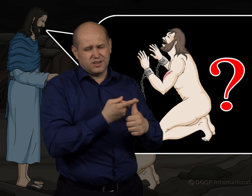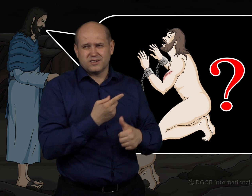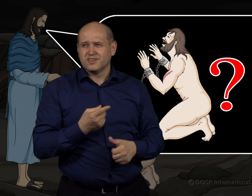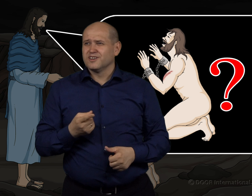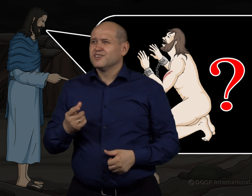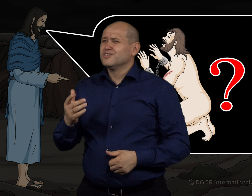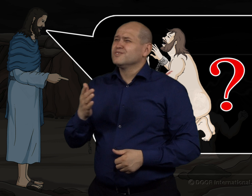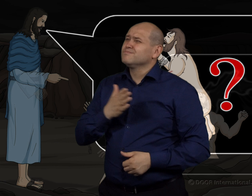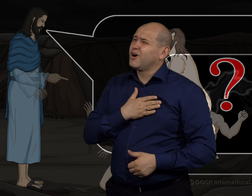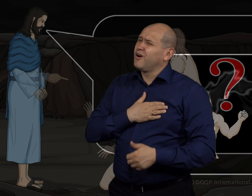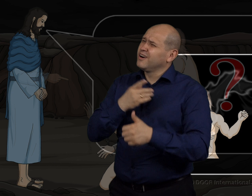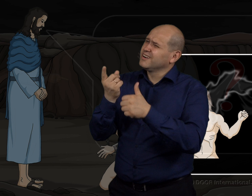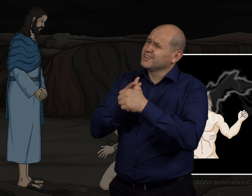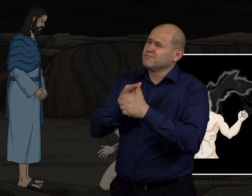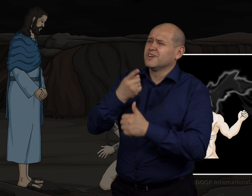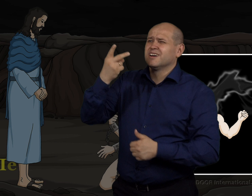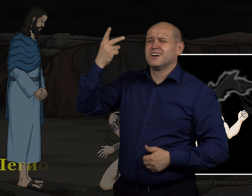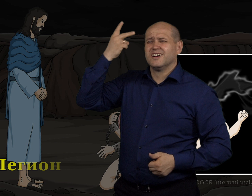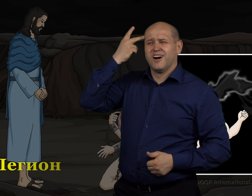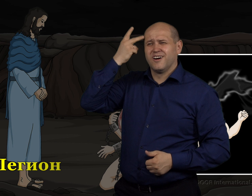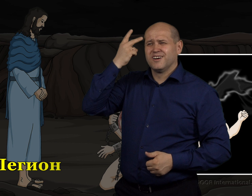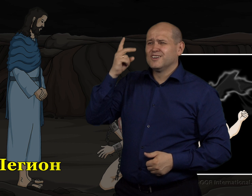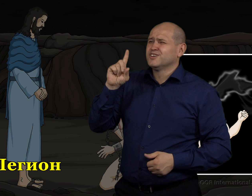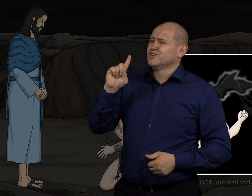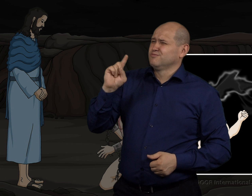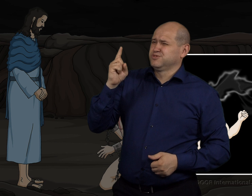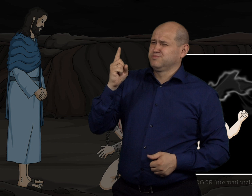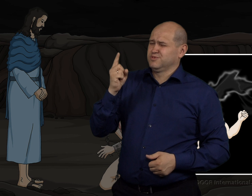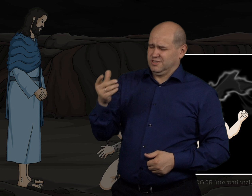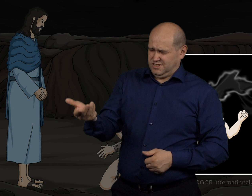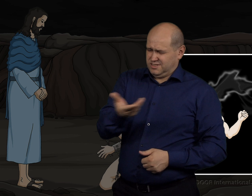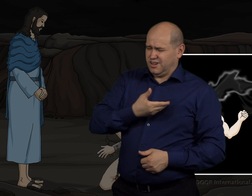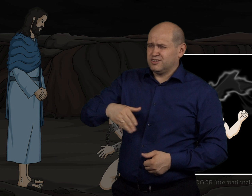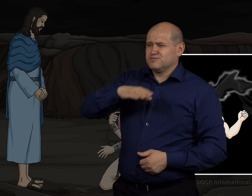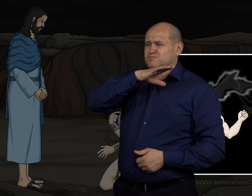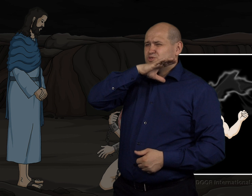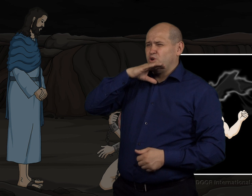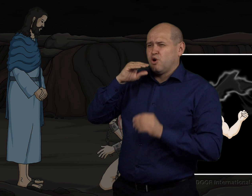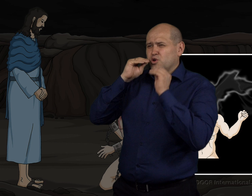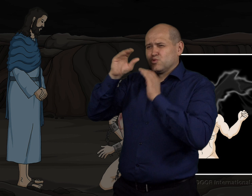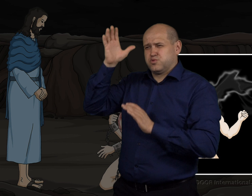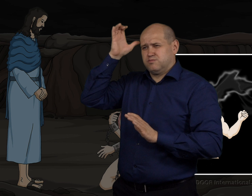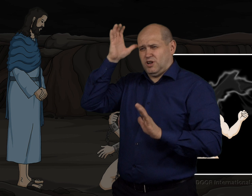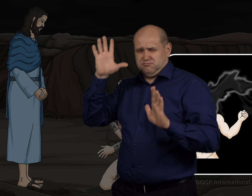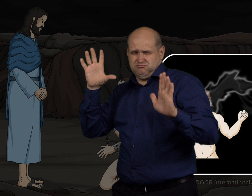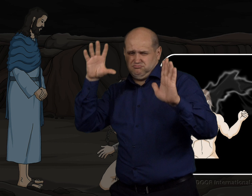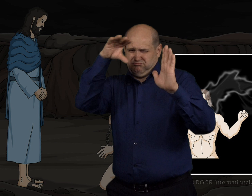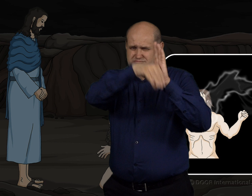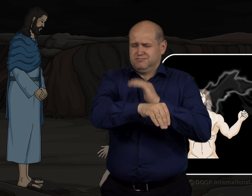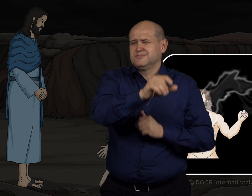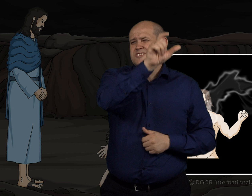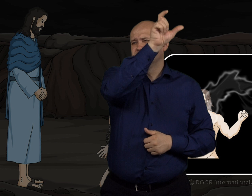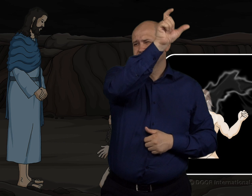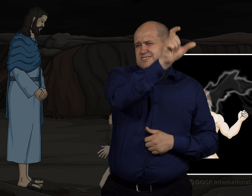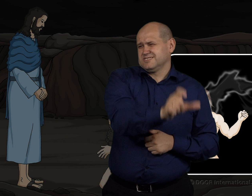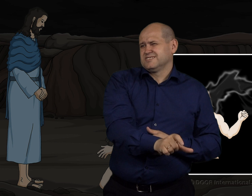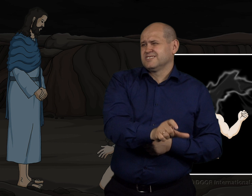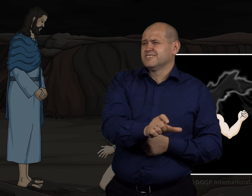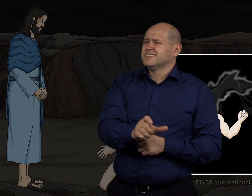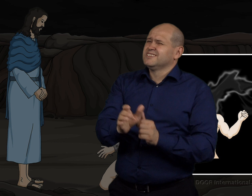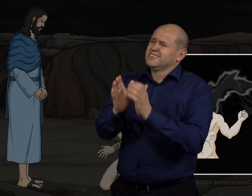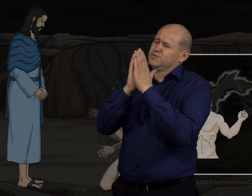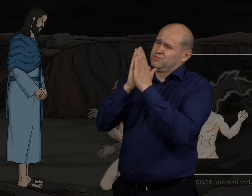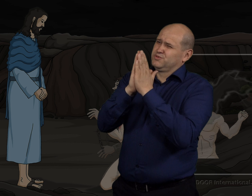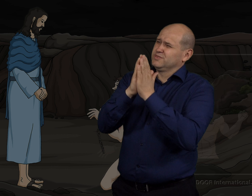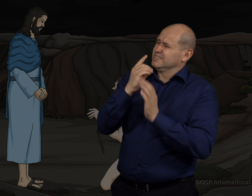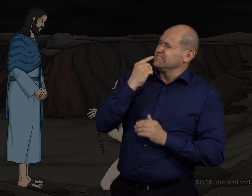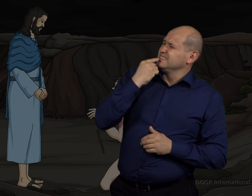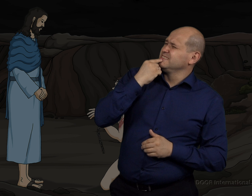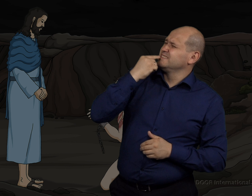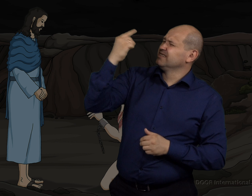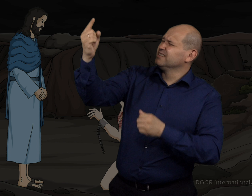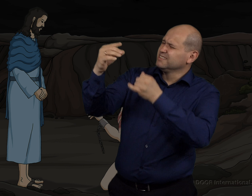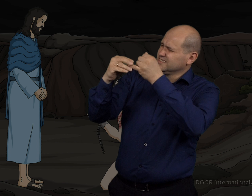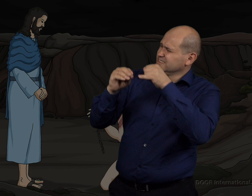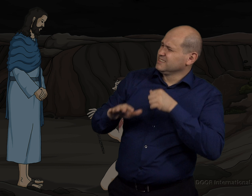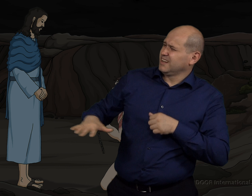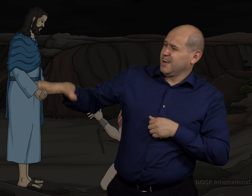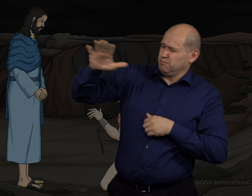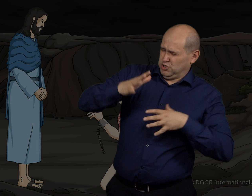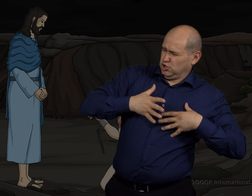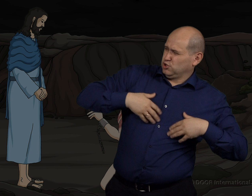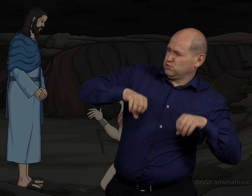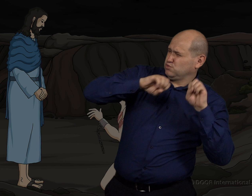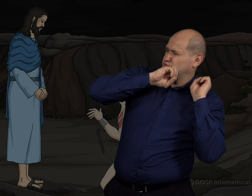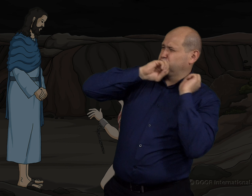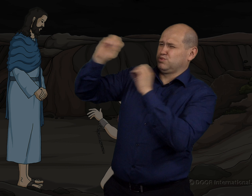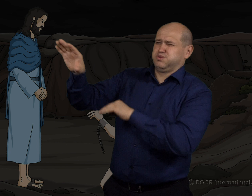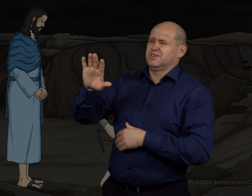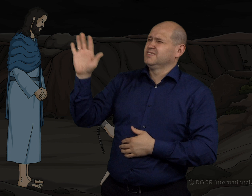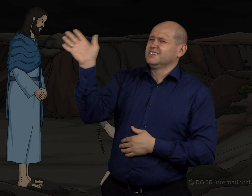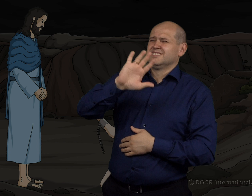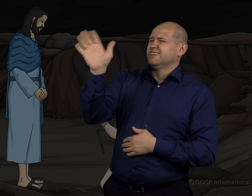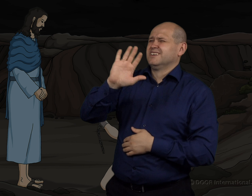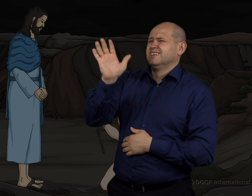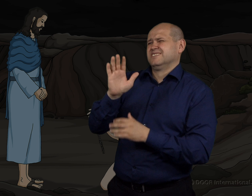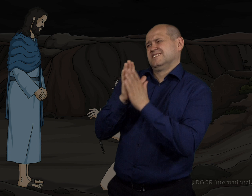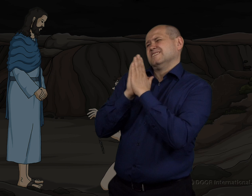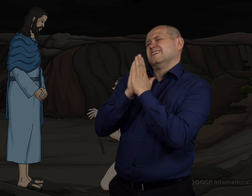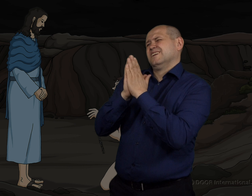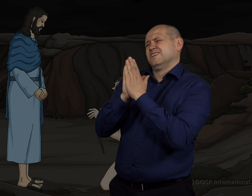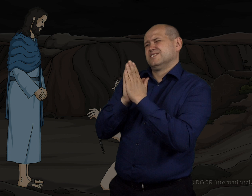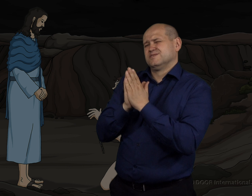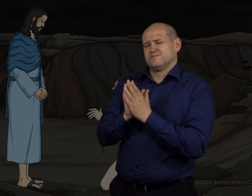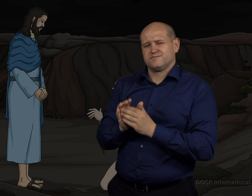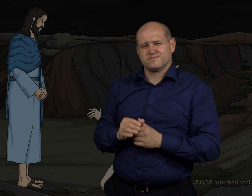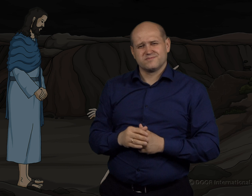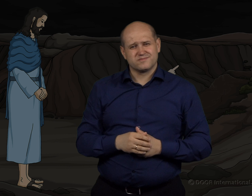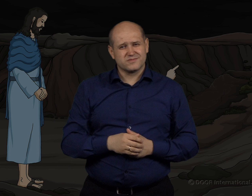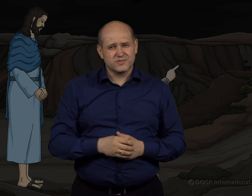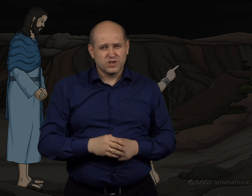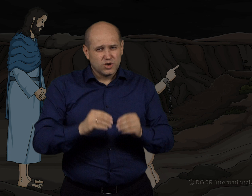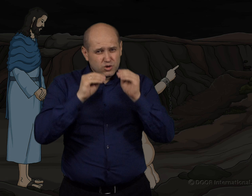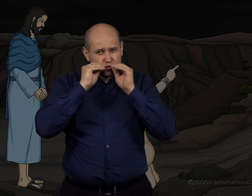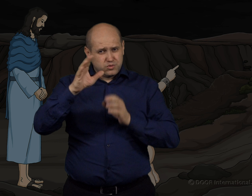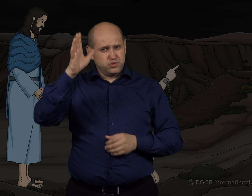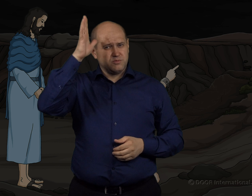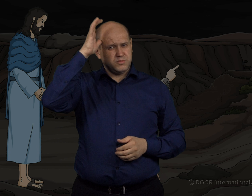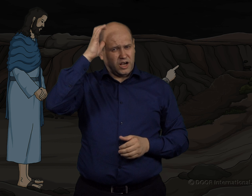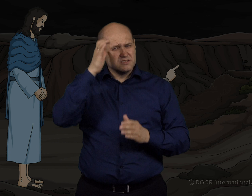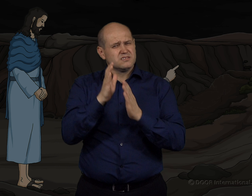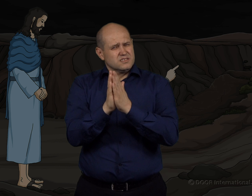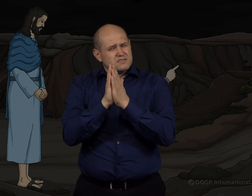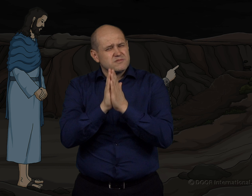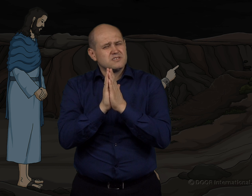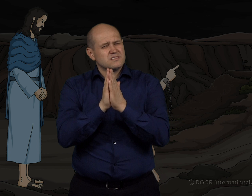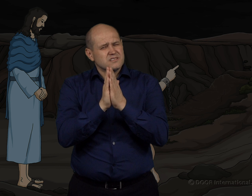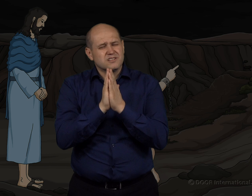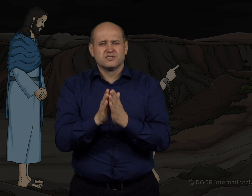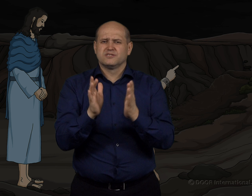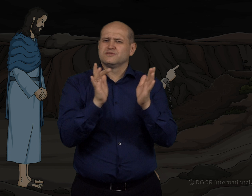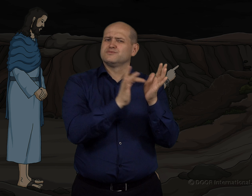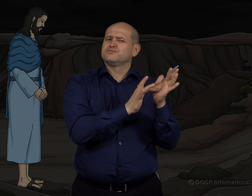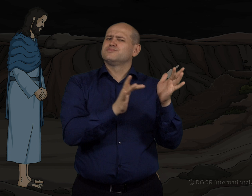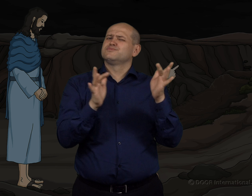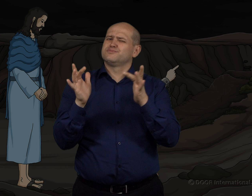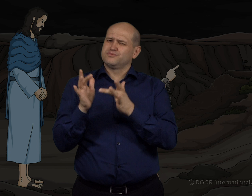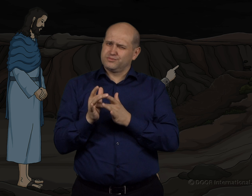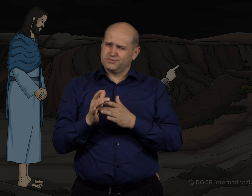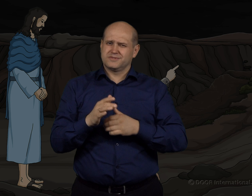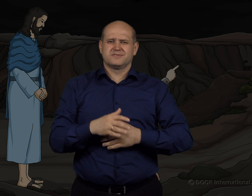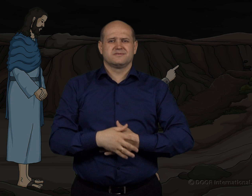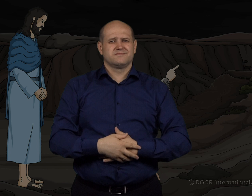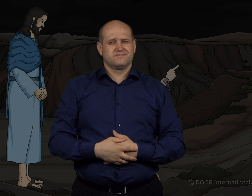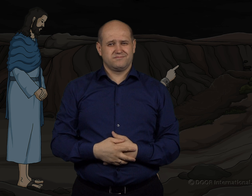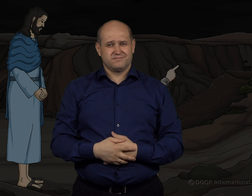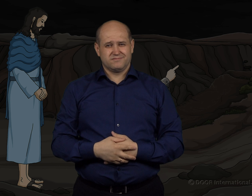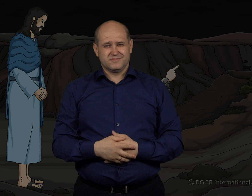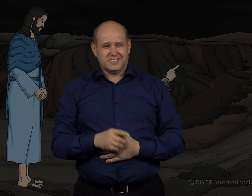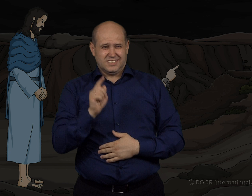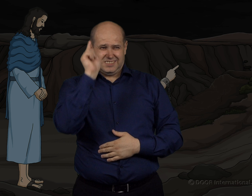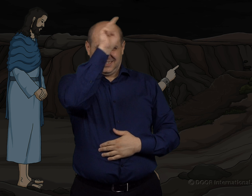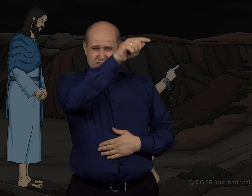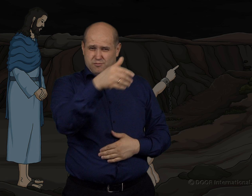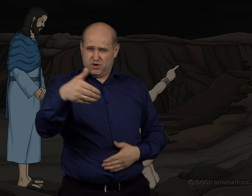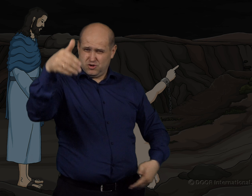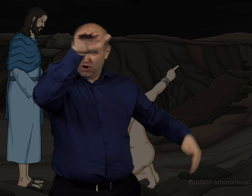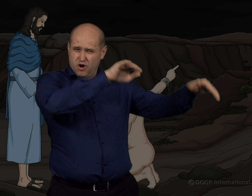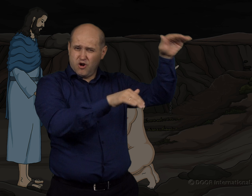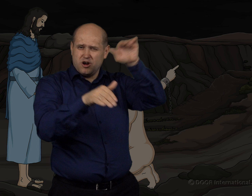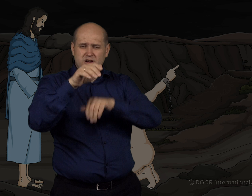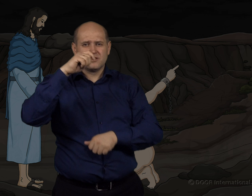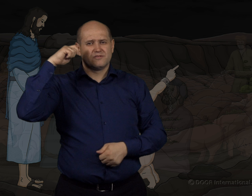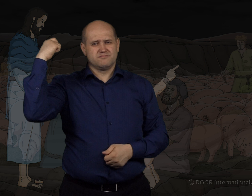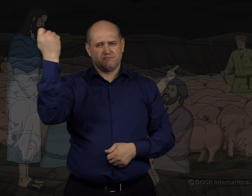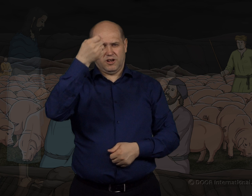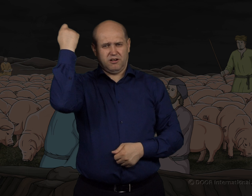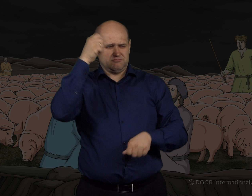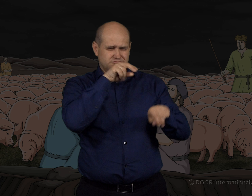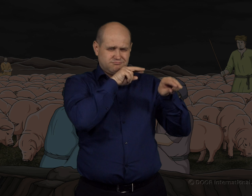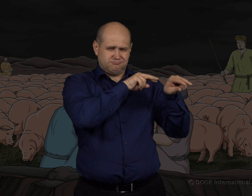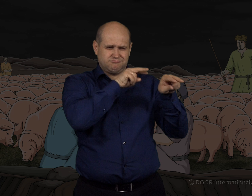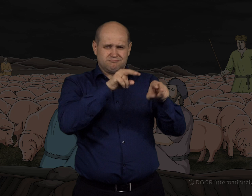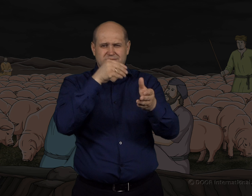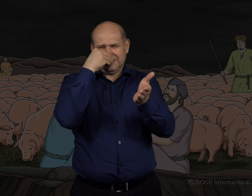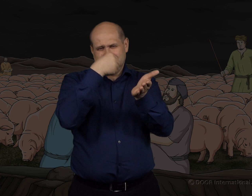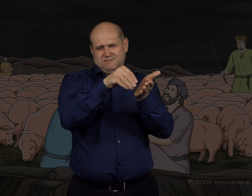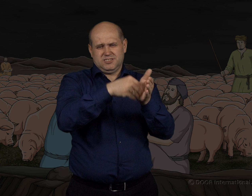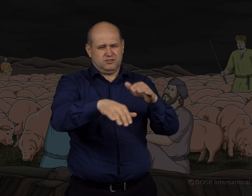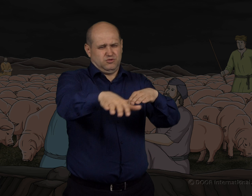“My name is Legion,” he replied, “for we are many.” And he begged Jesus repeatedly not to send them out of that region.